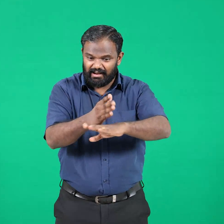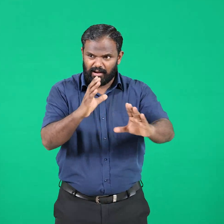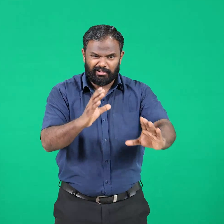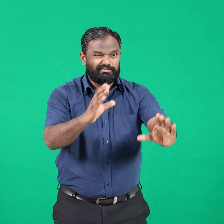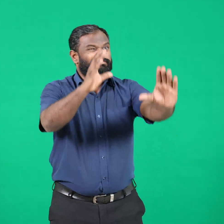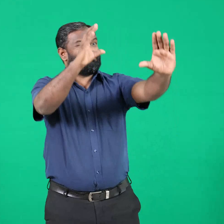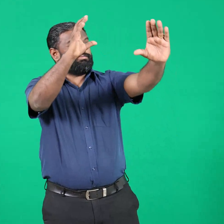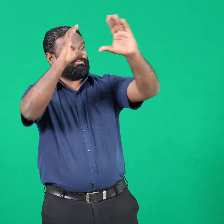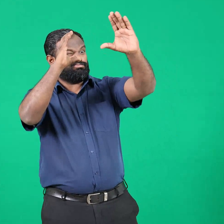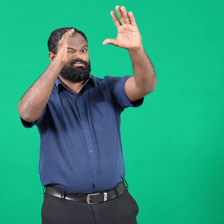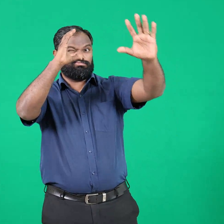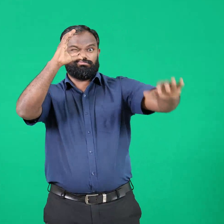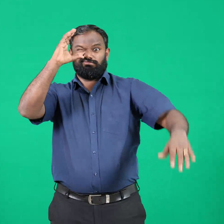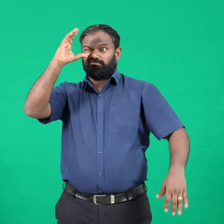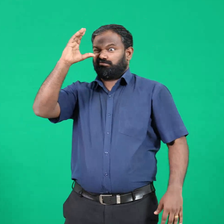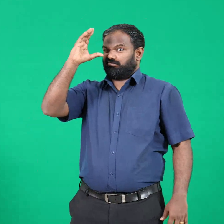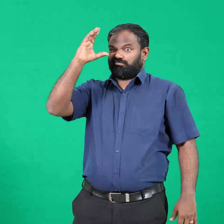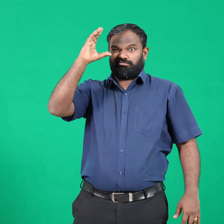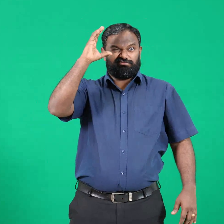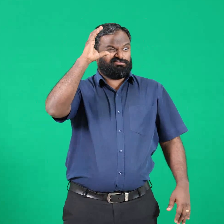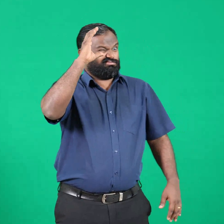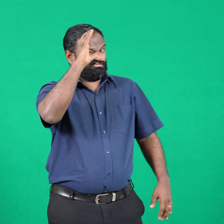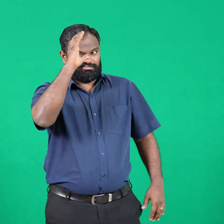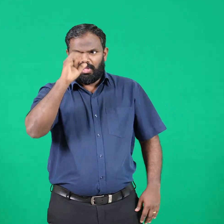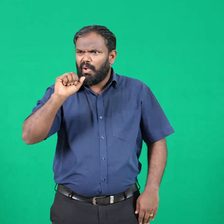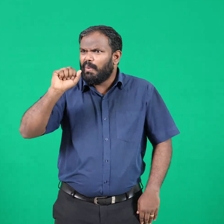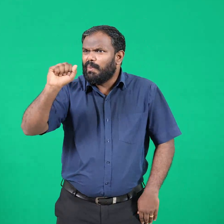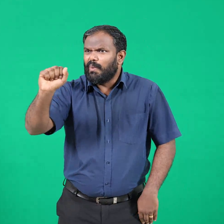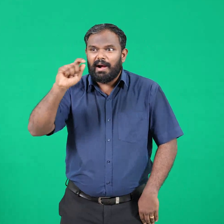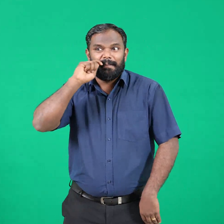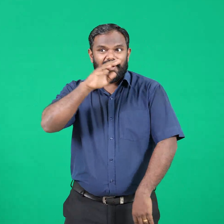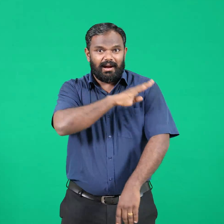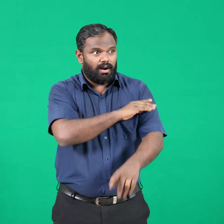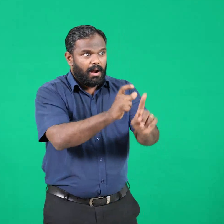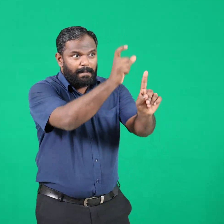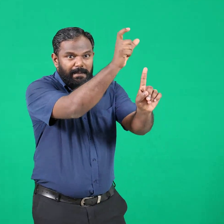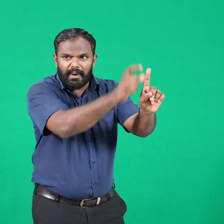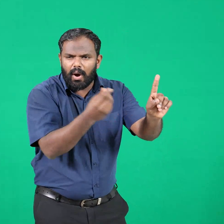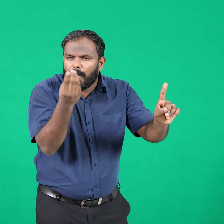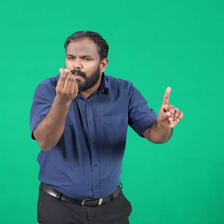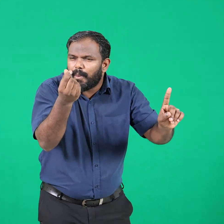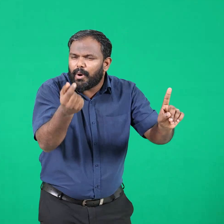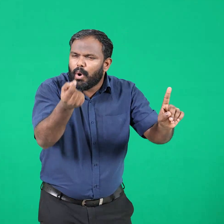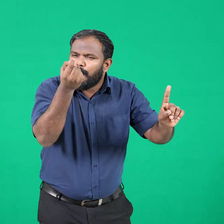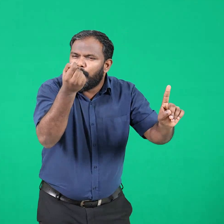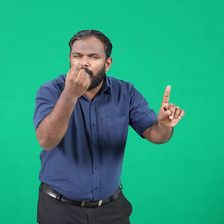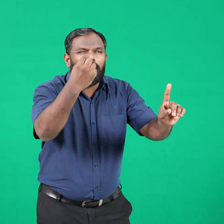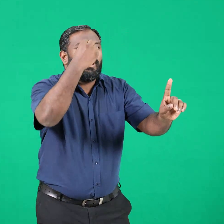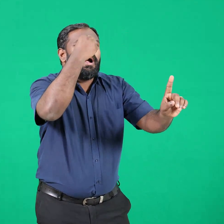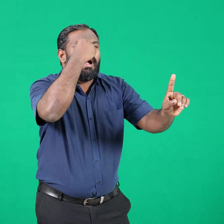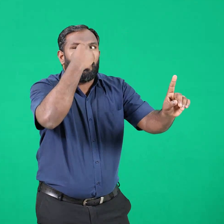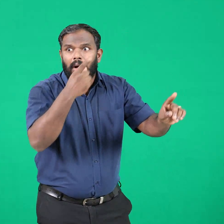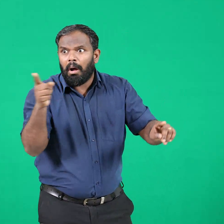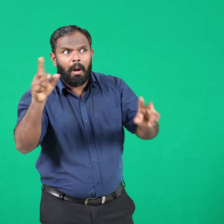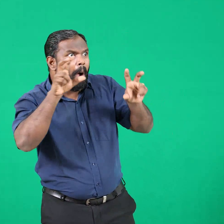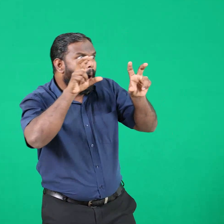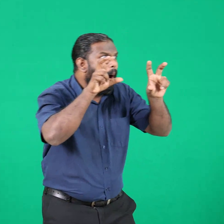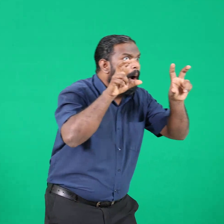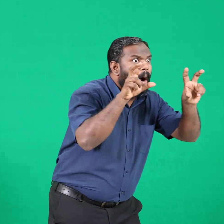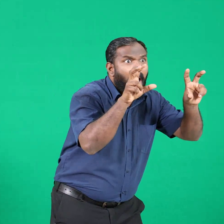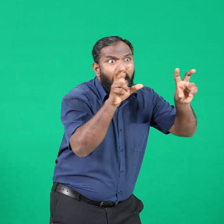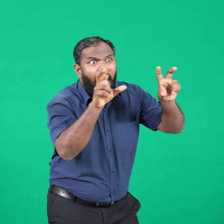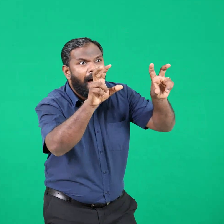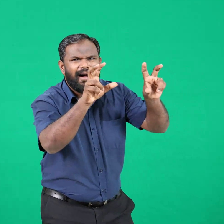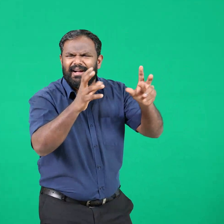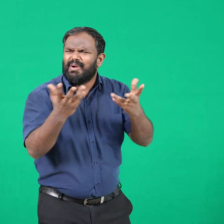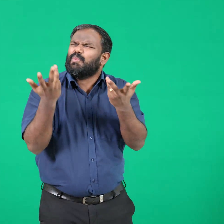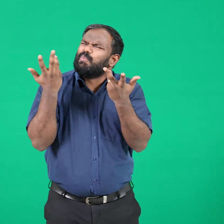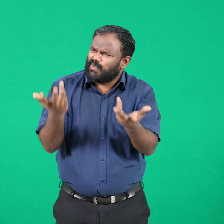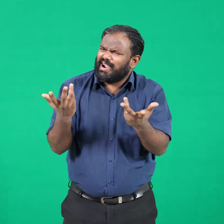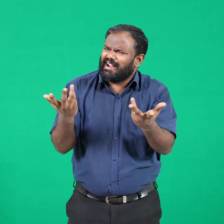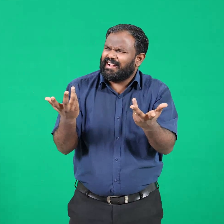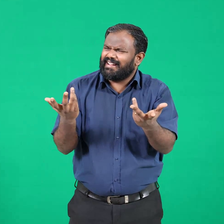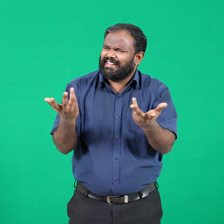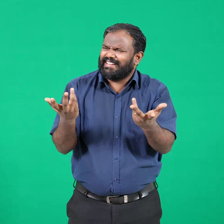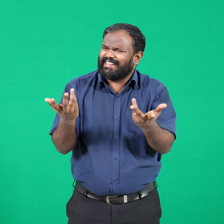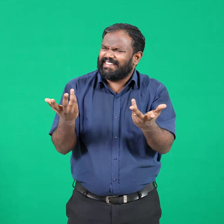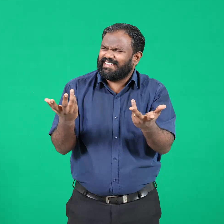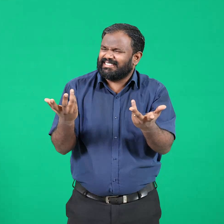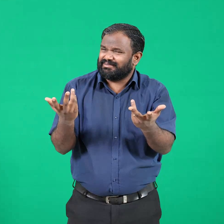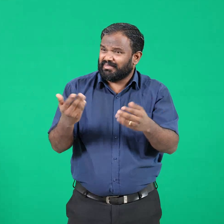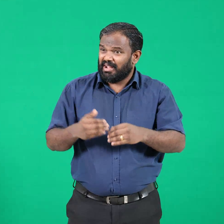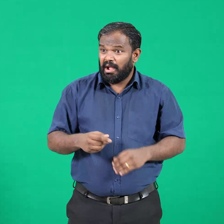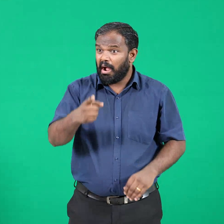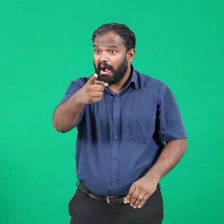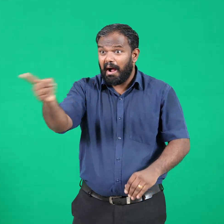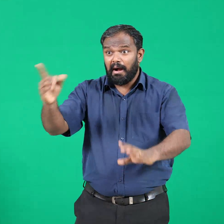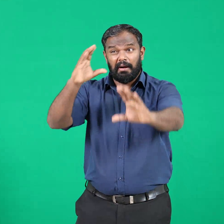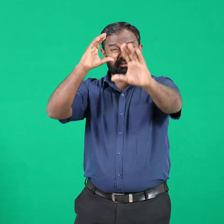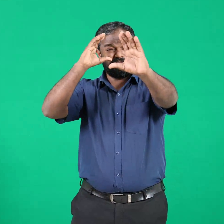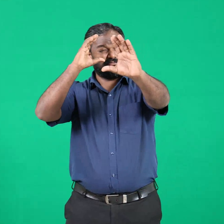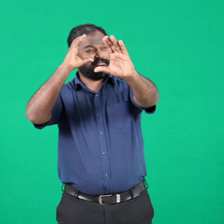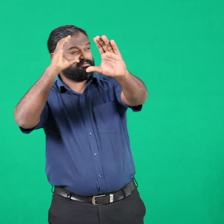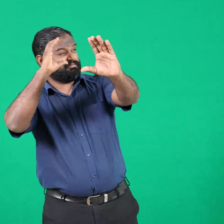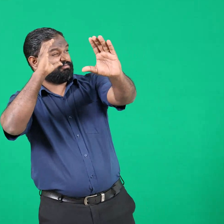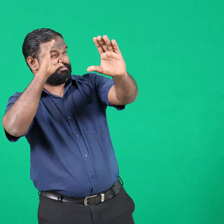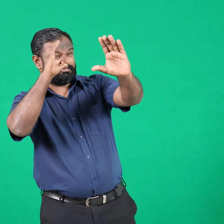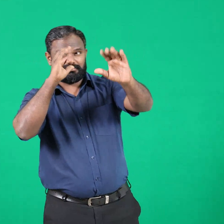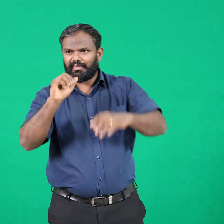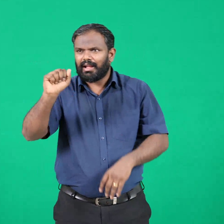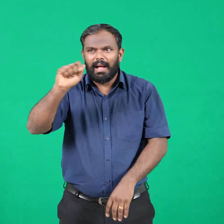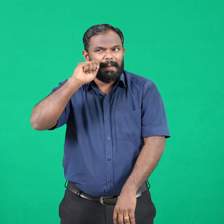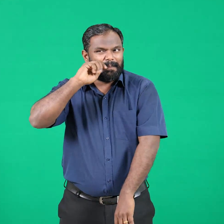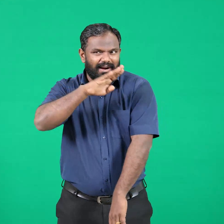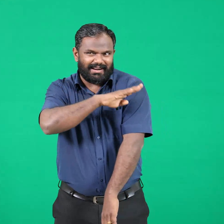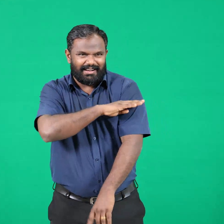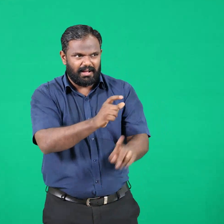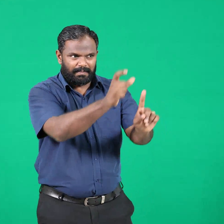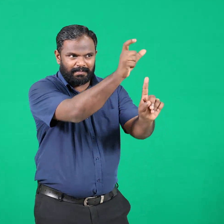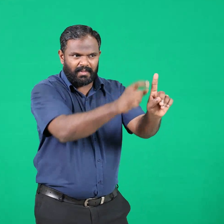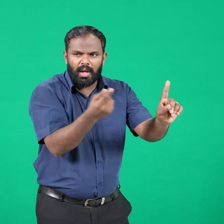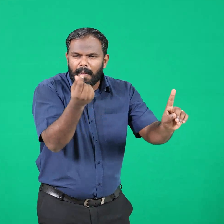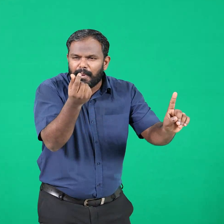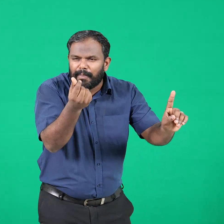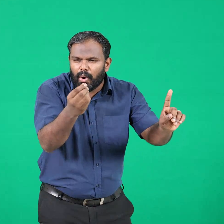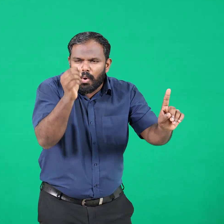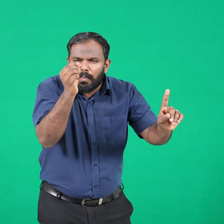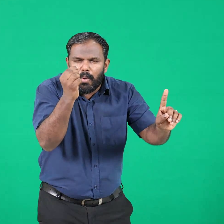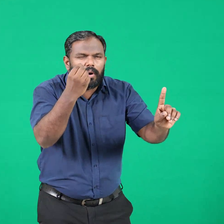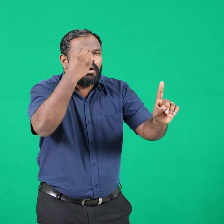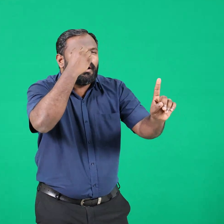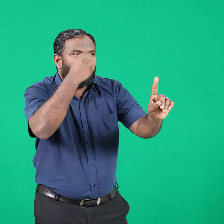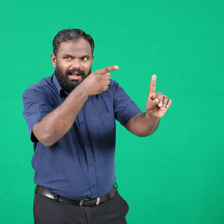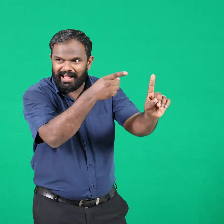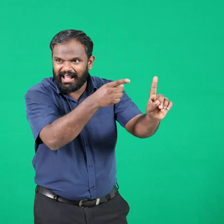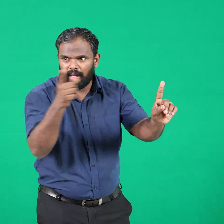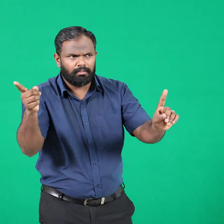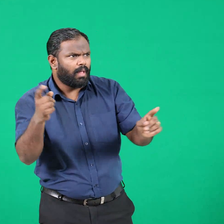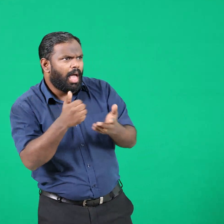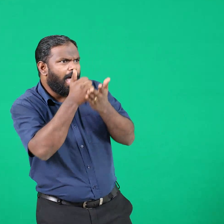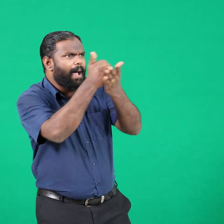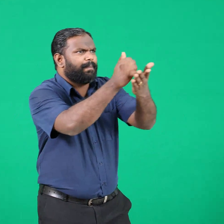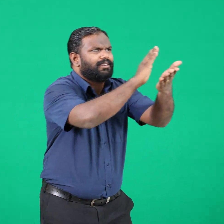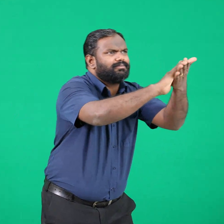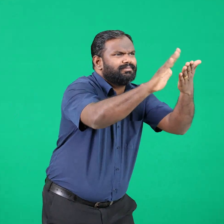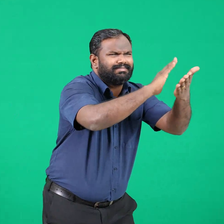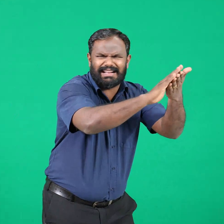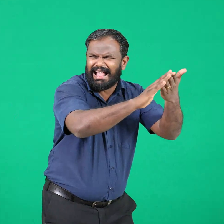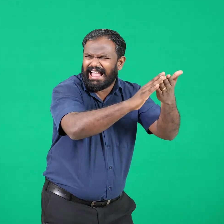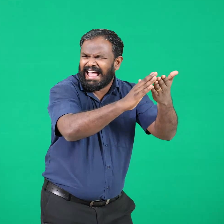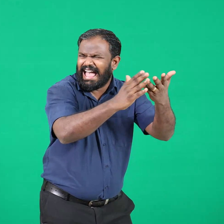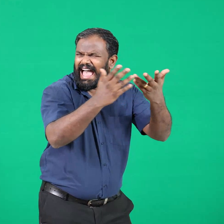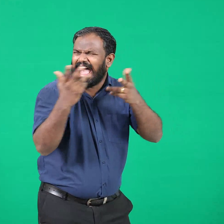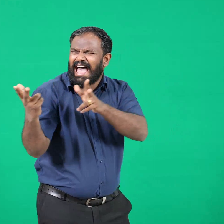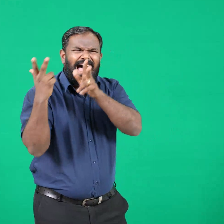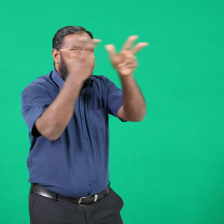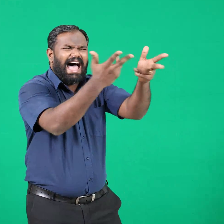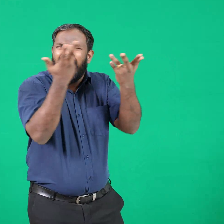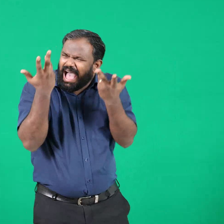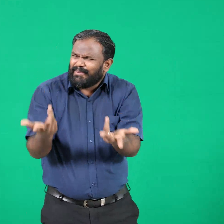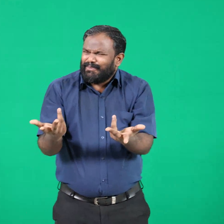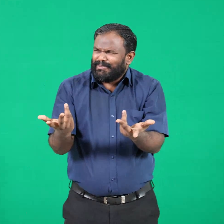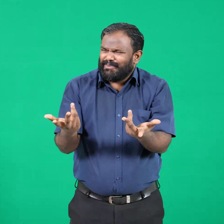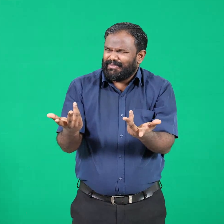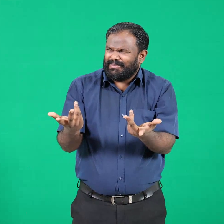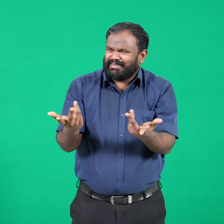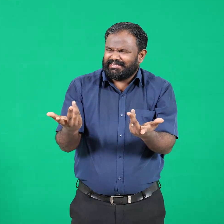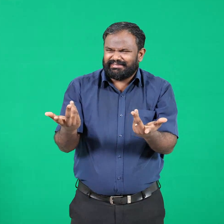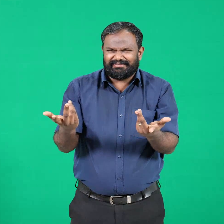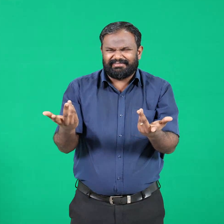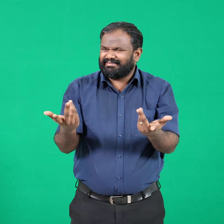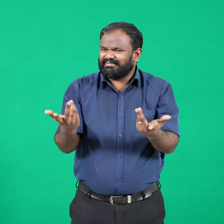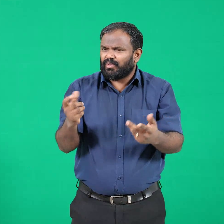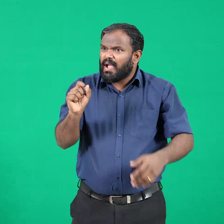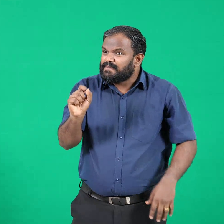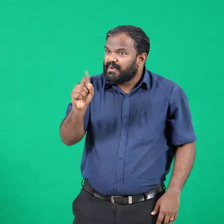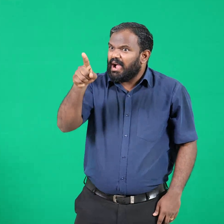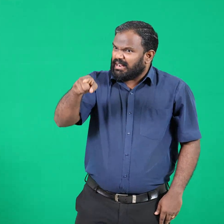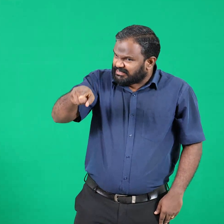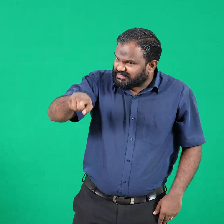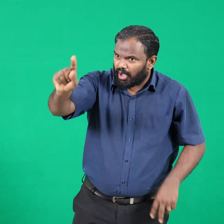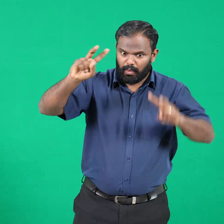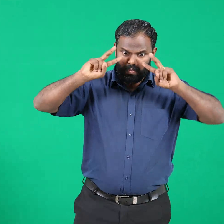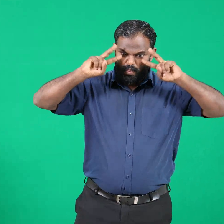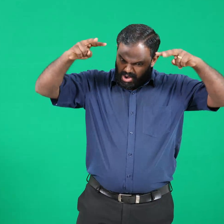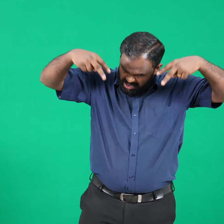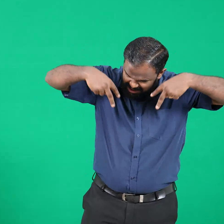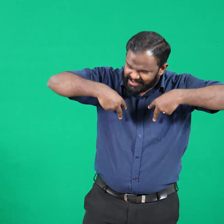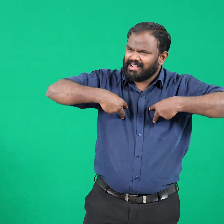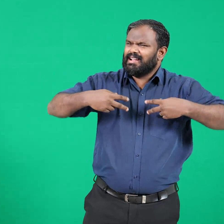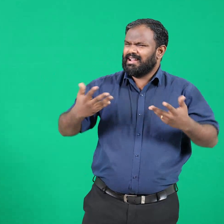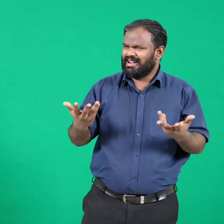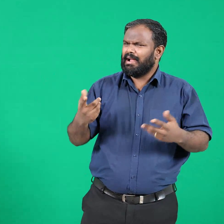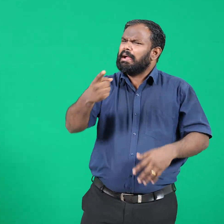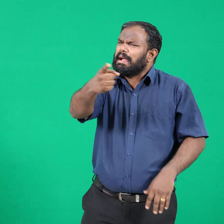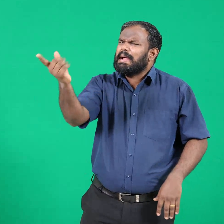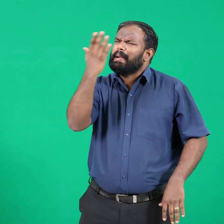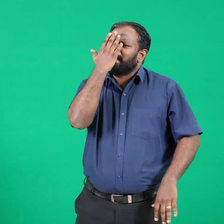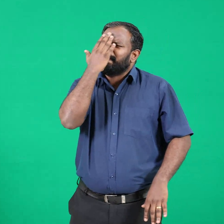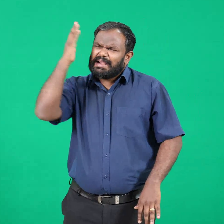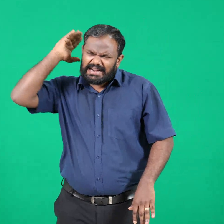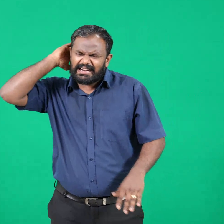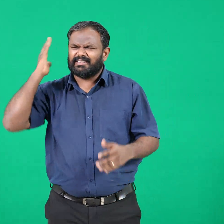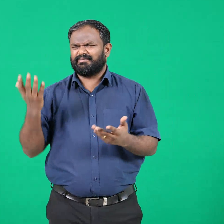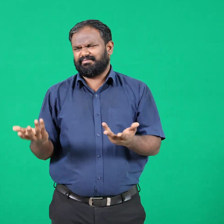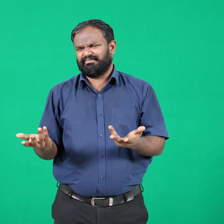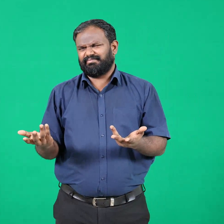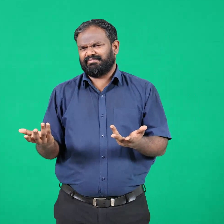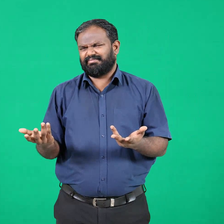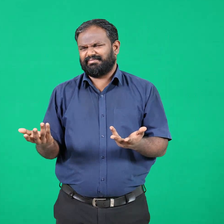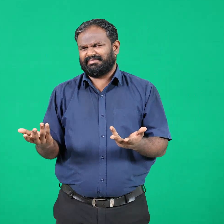How can you say to your brother, ' Let me take the speck out of your eye,' while there is still a beam in your own eye? You hypocrite!